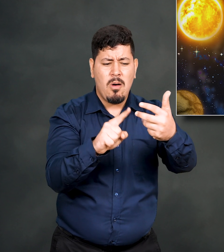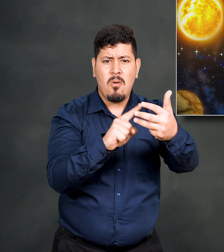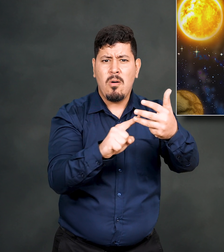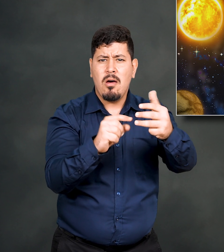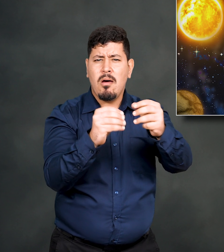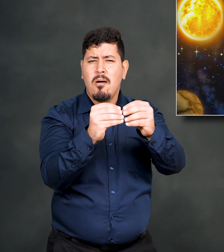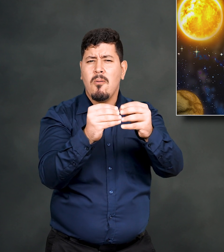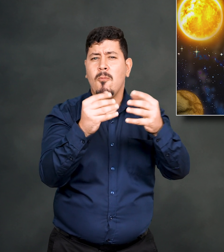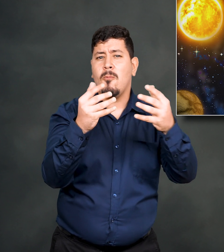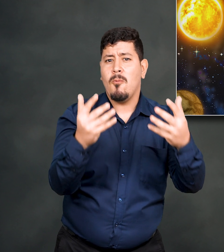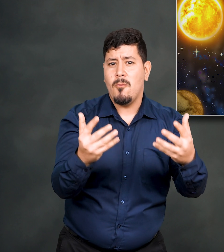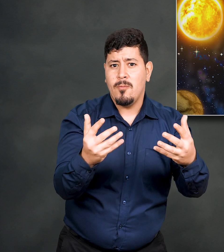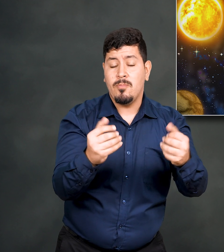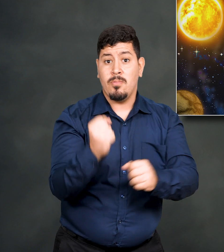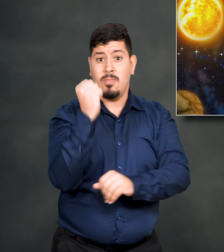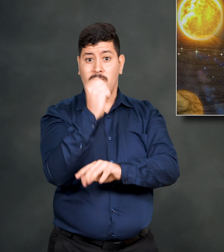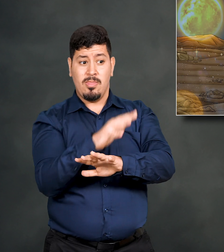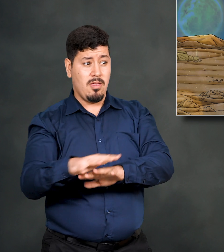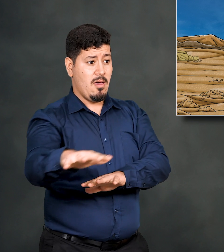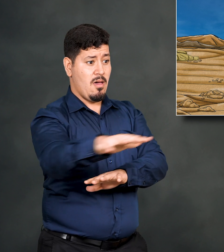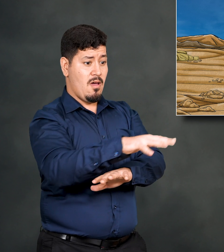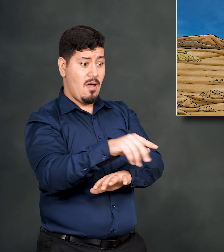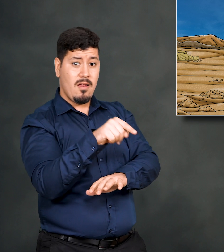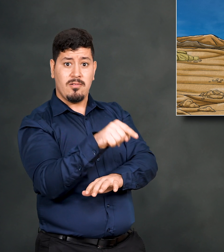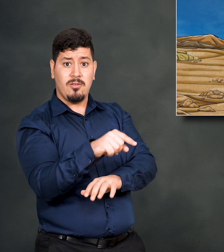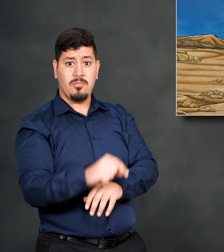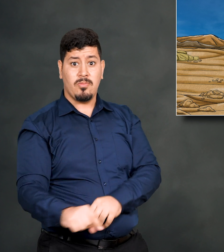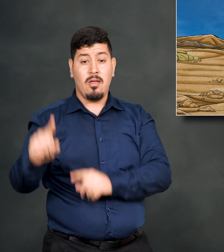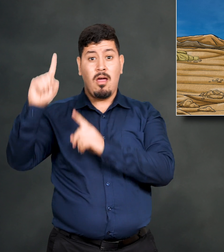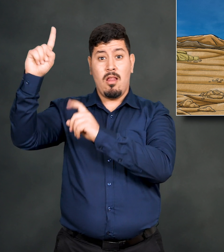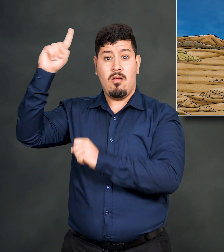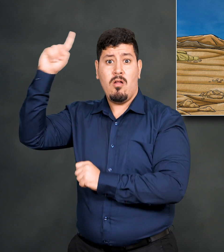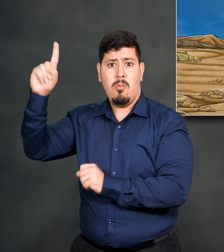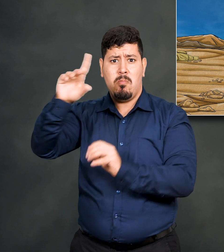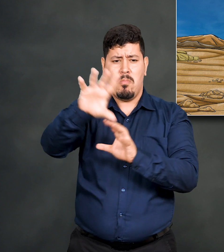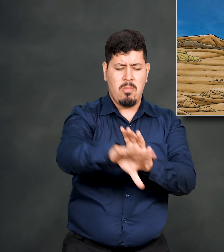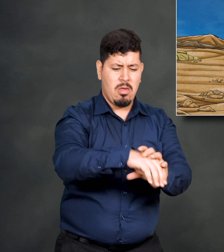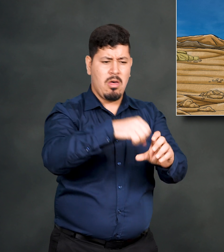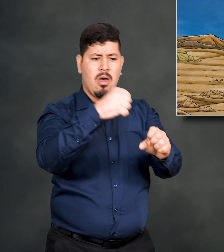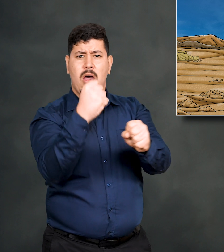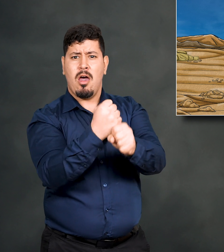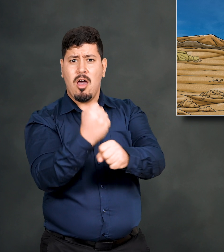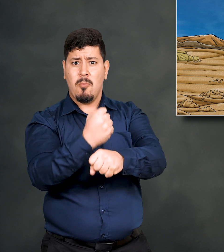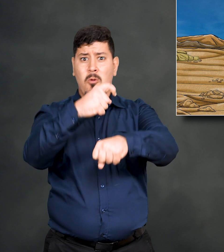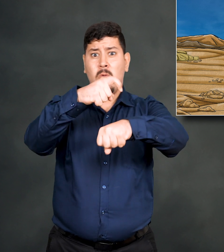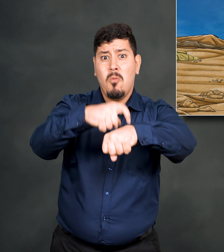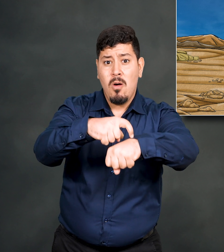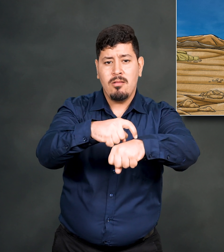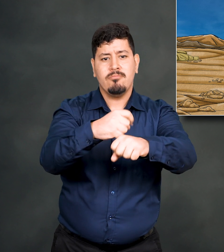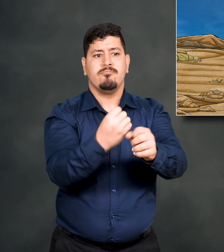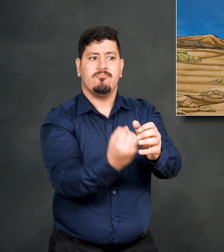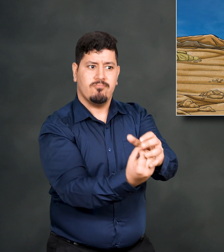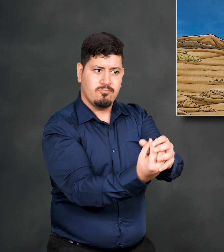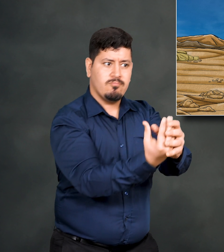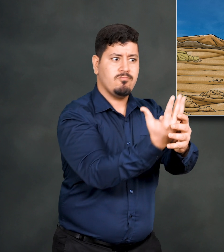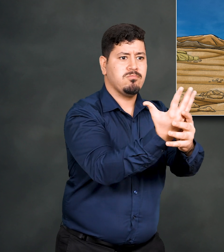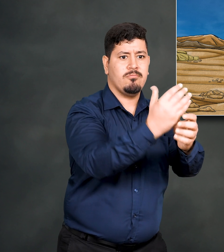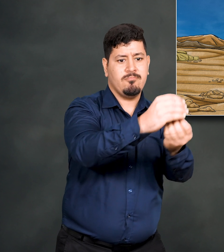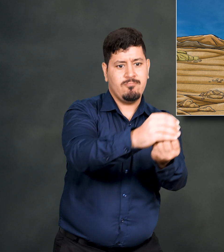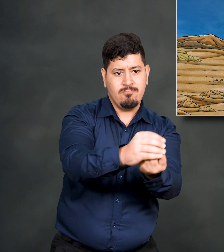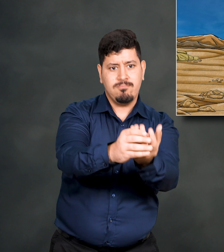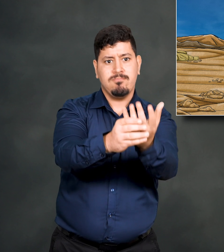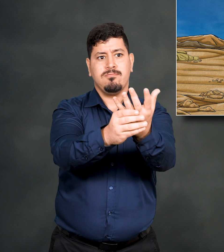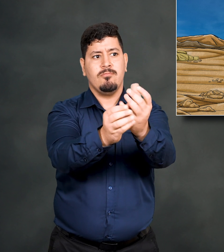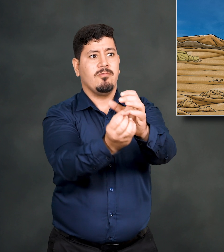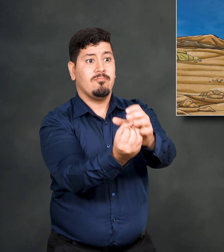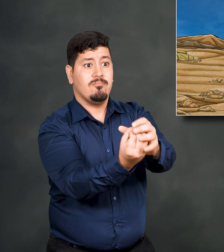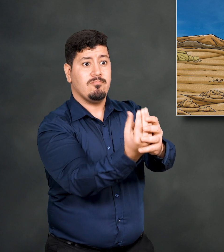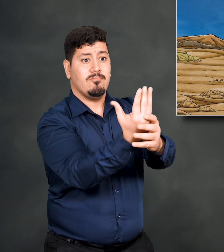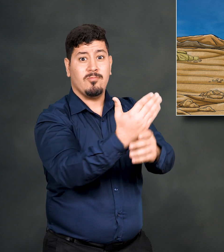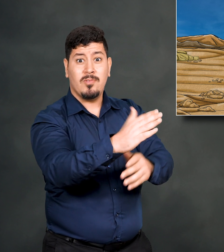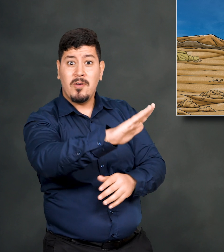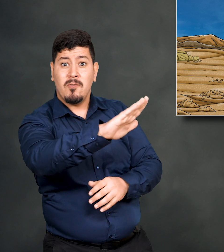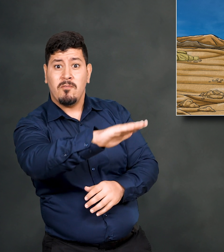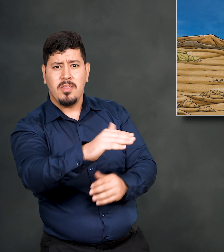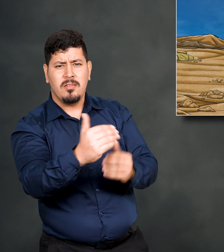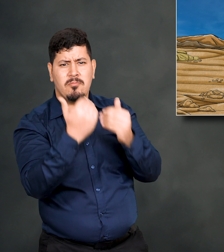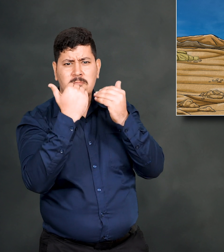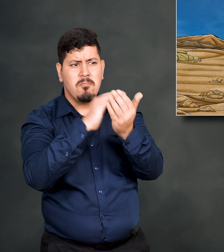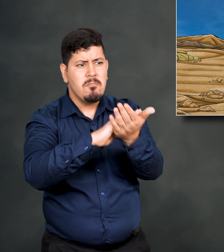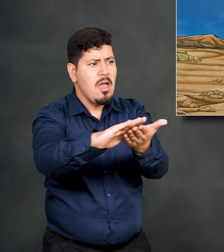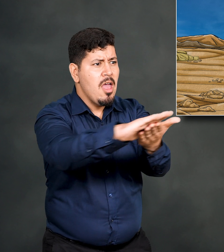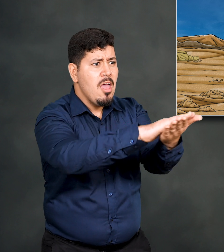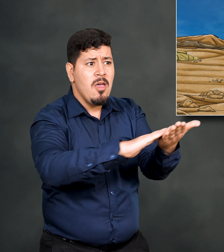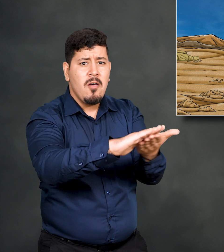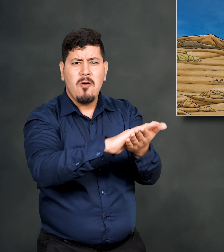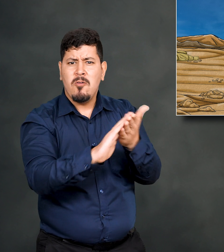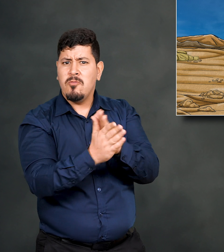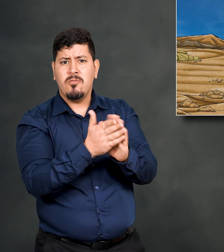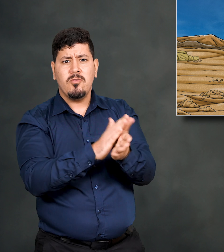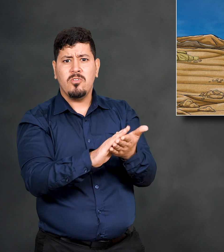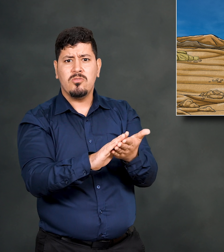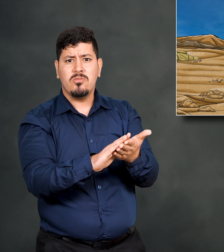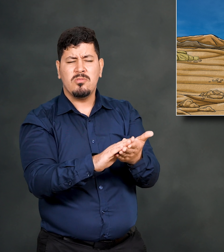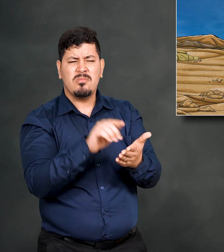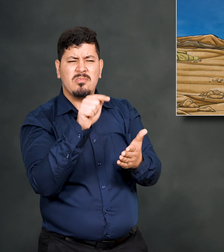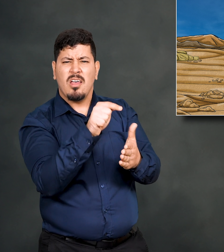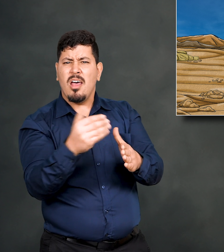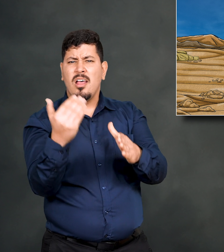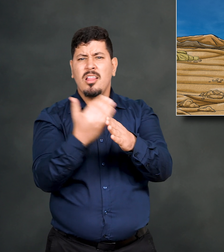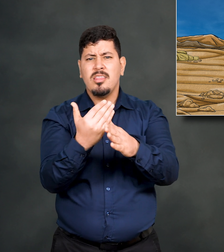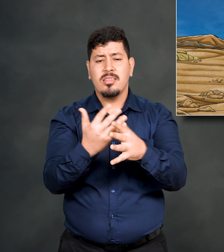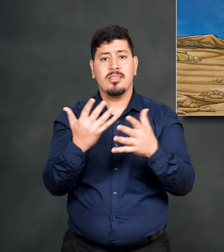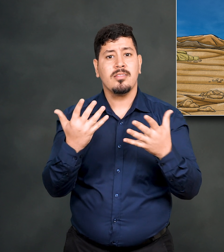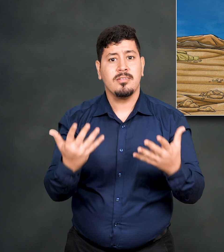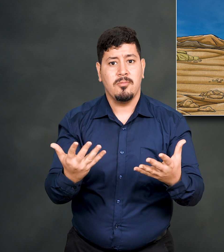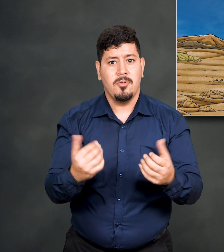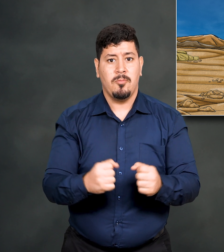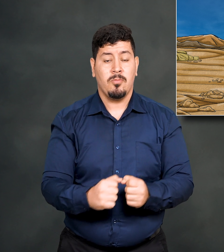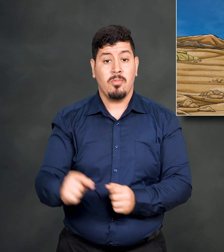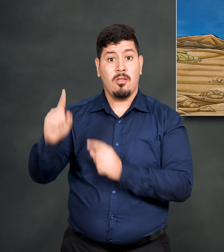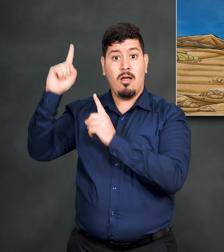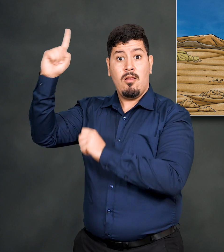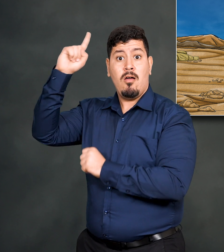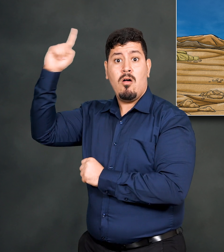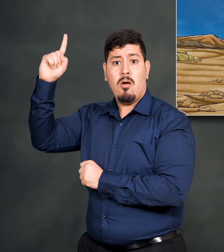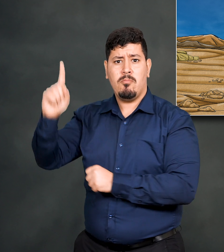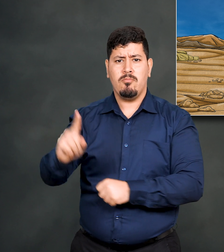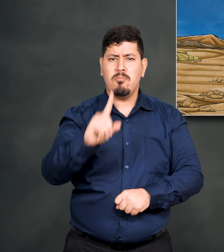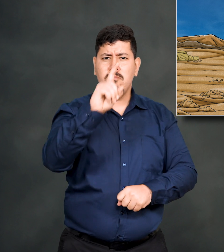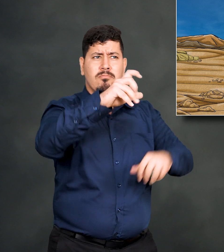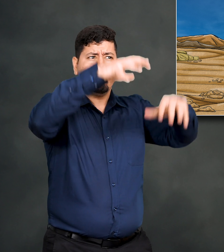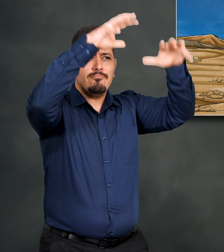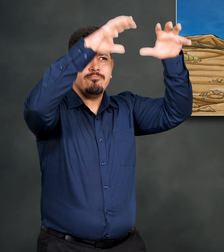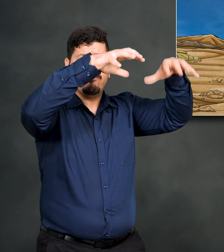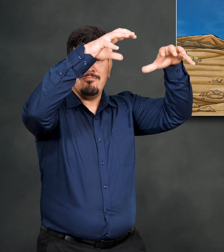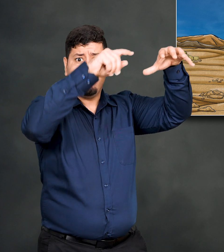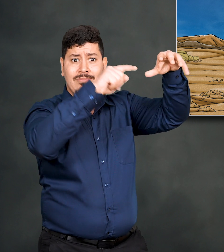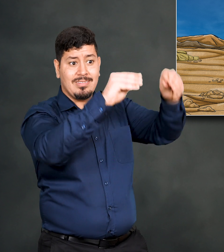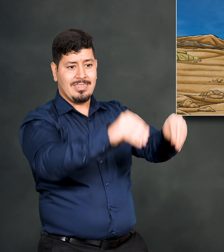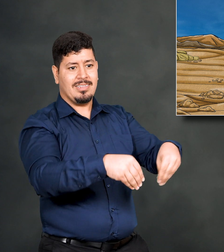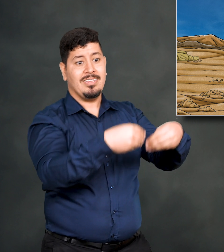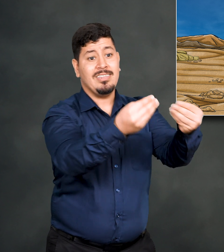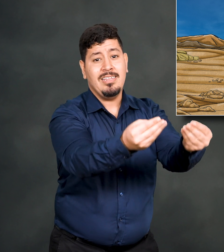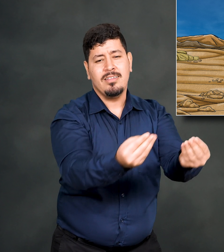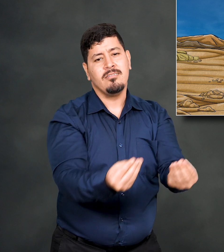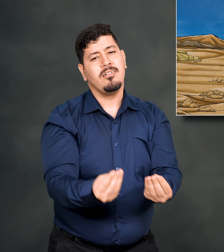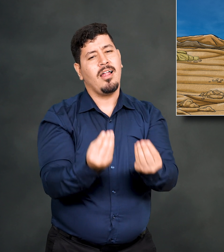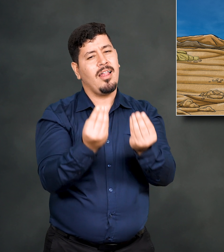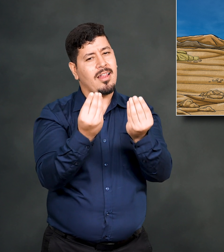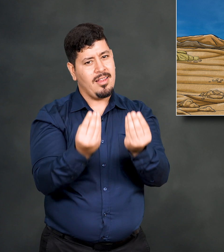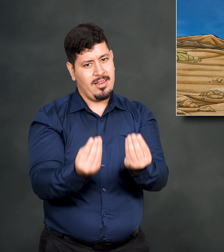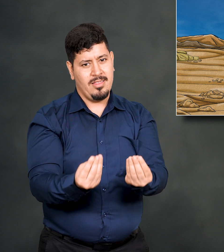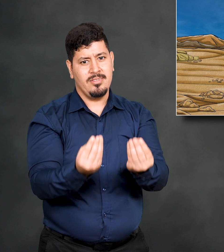Now no shrub of the field had yet appeared on the earth, nor had any plant of the field sprouted;